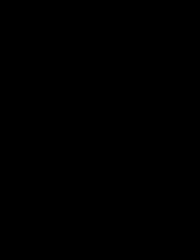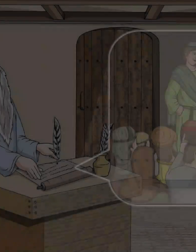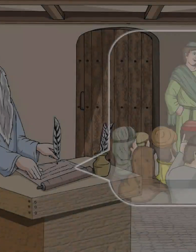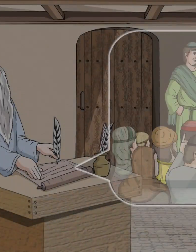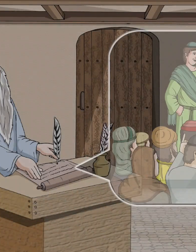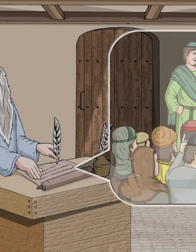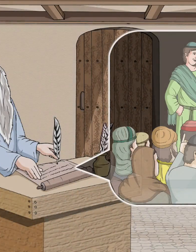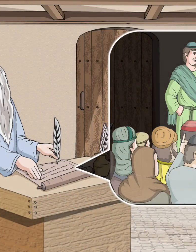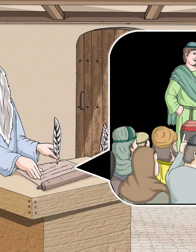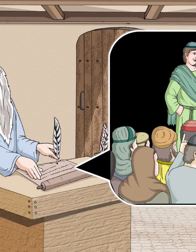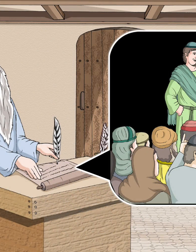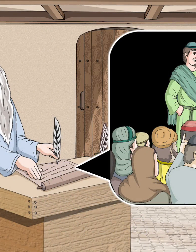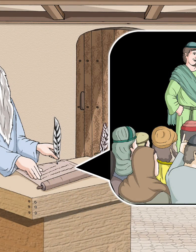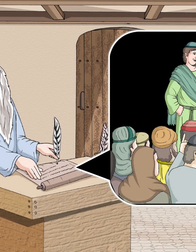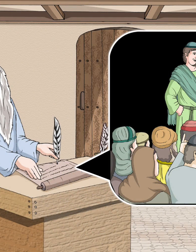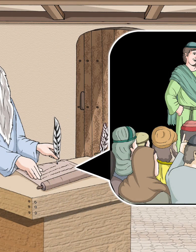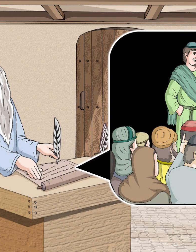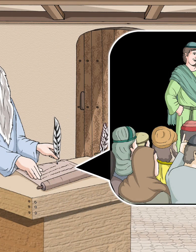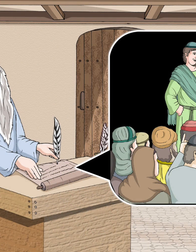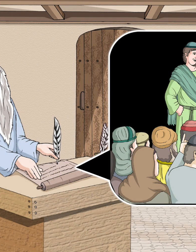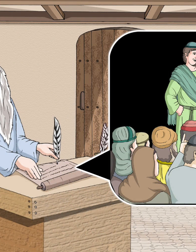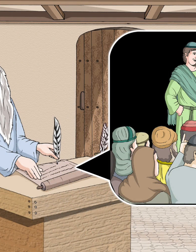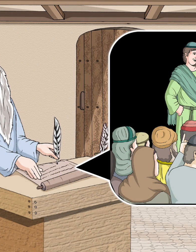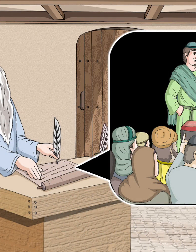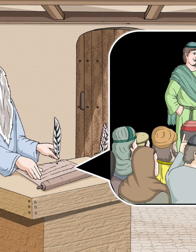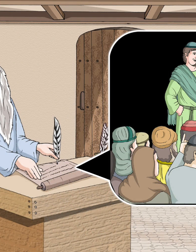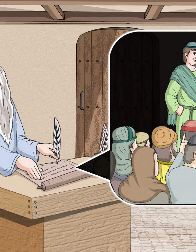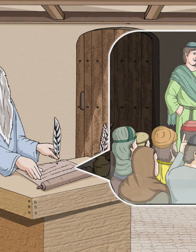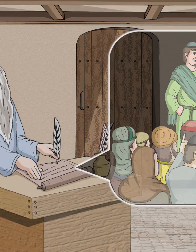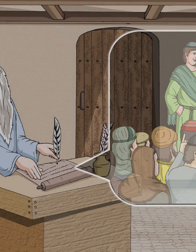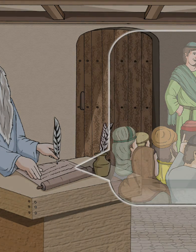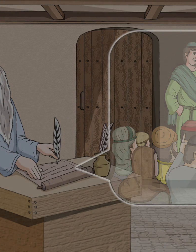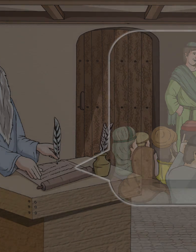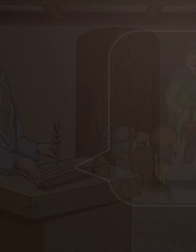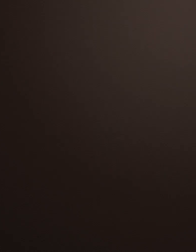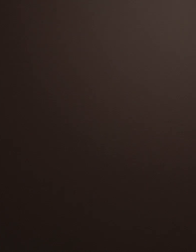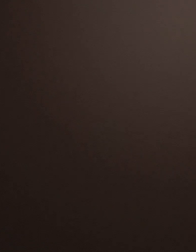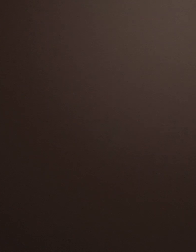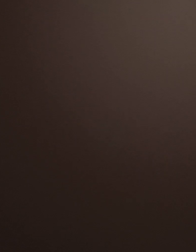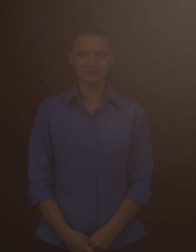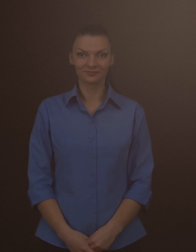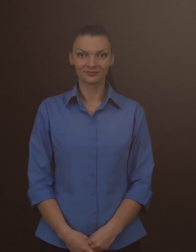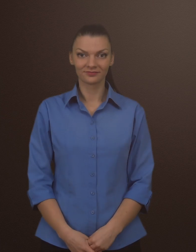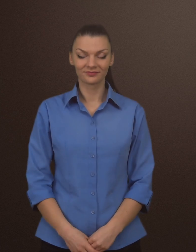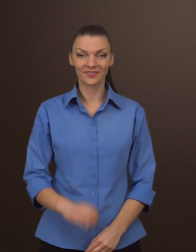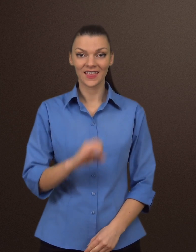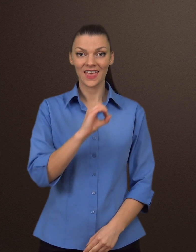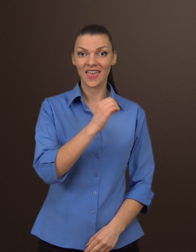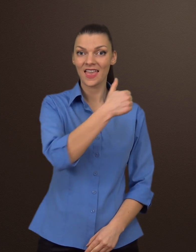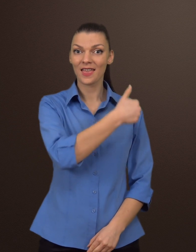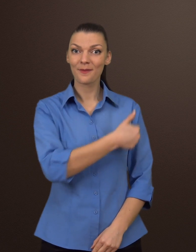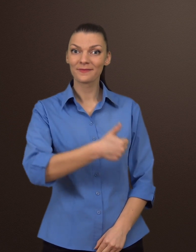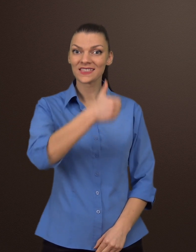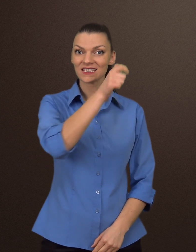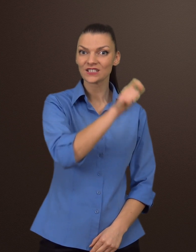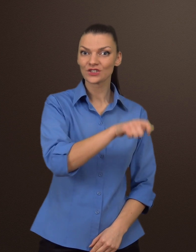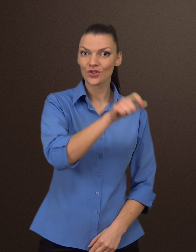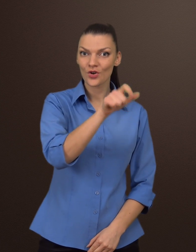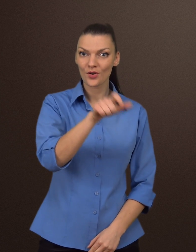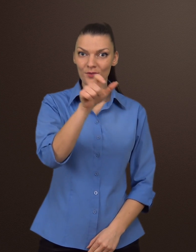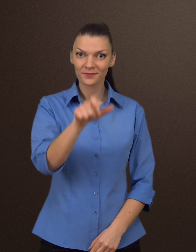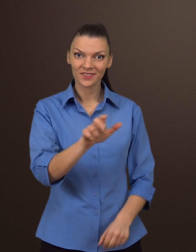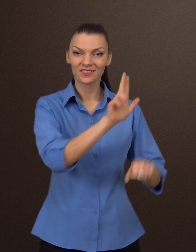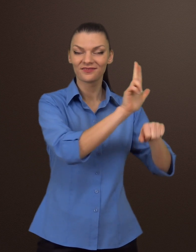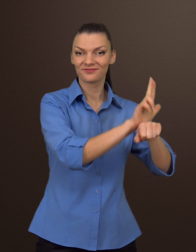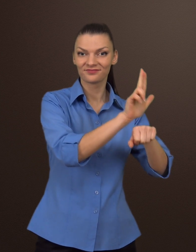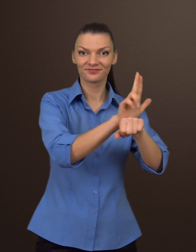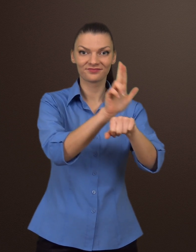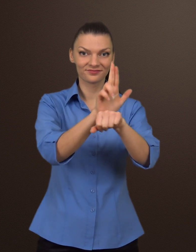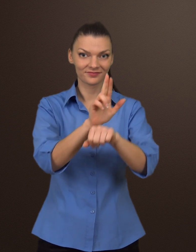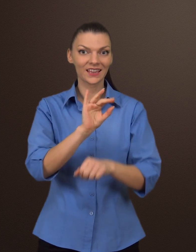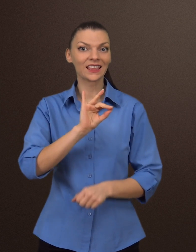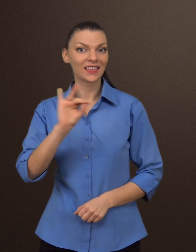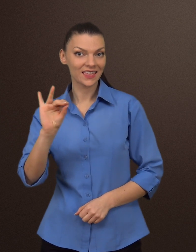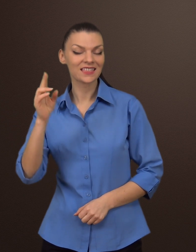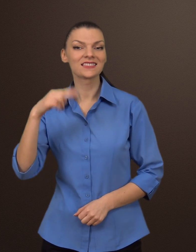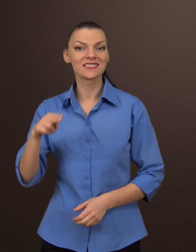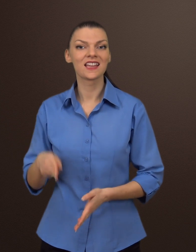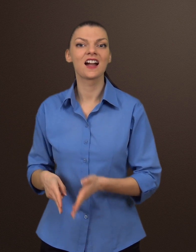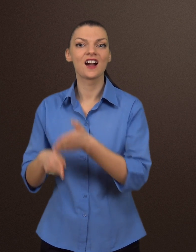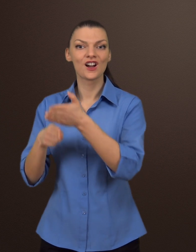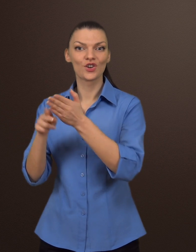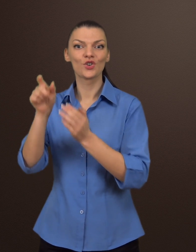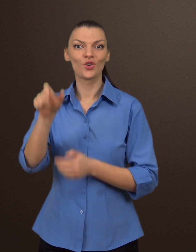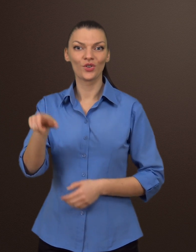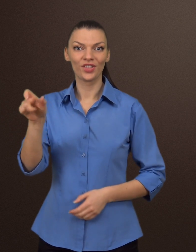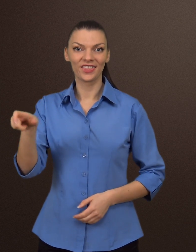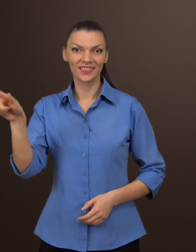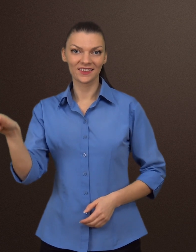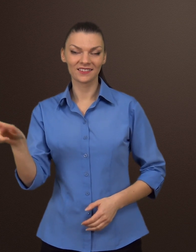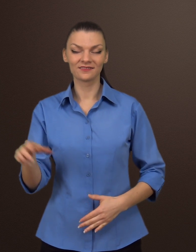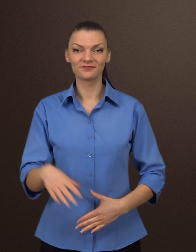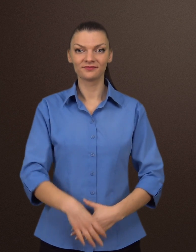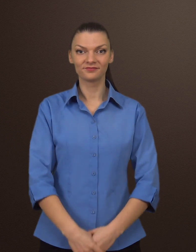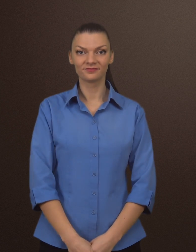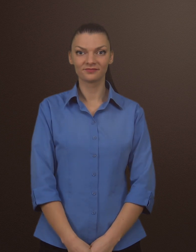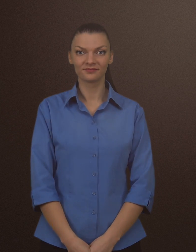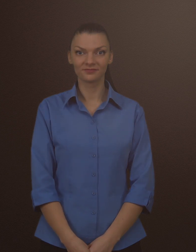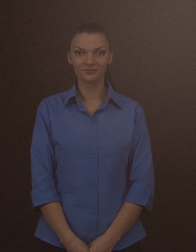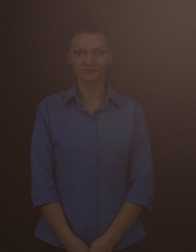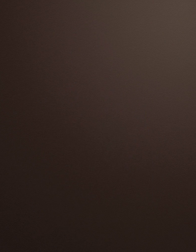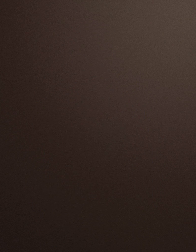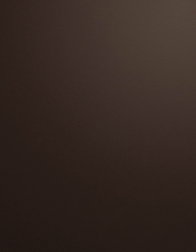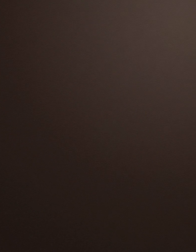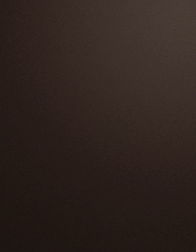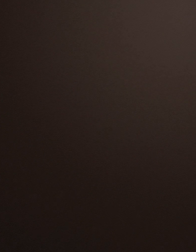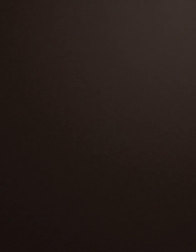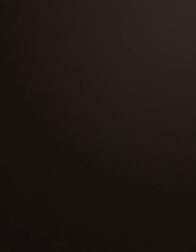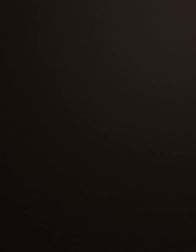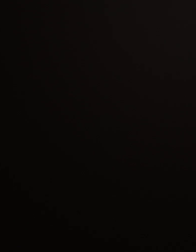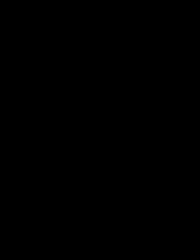Church leaders and the deacons